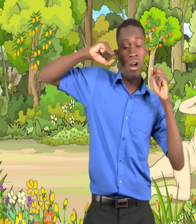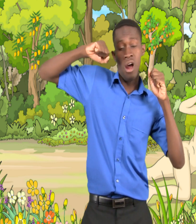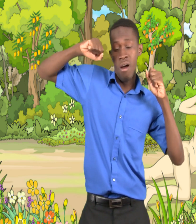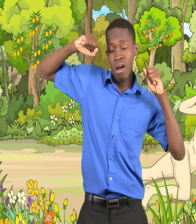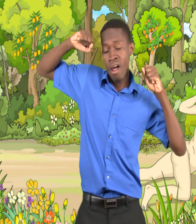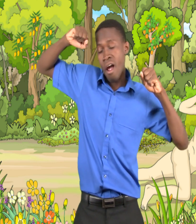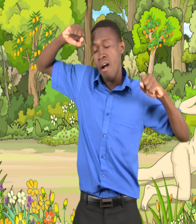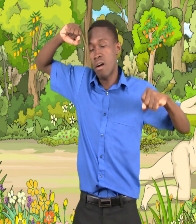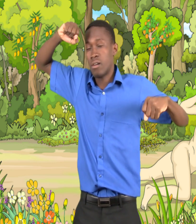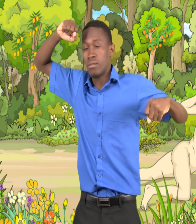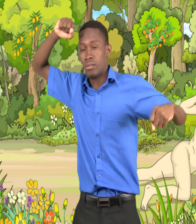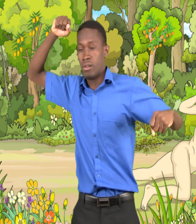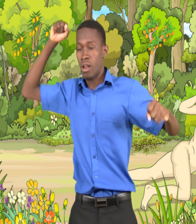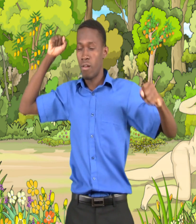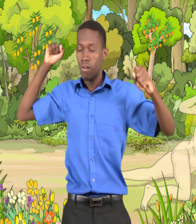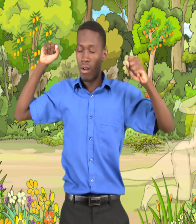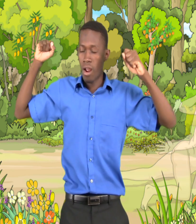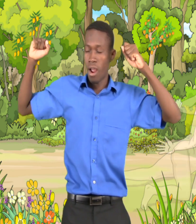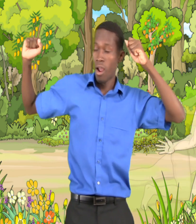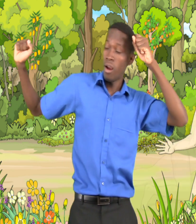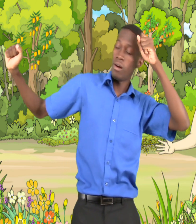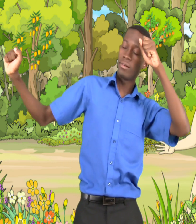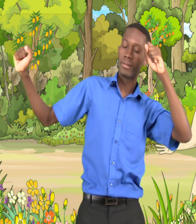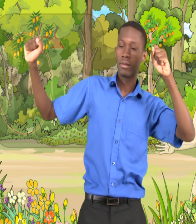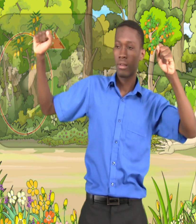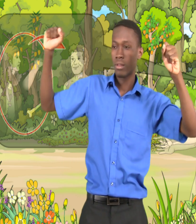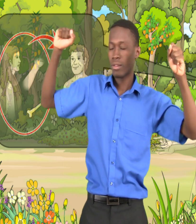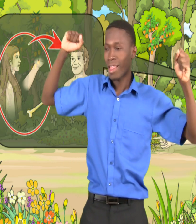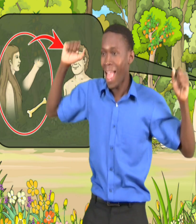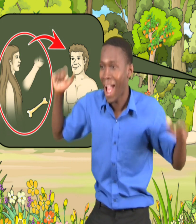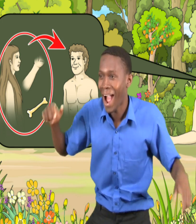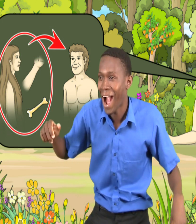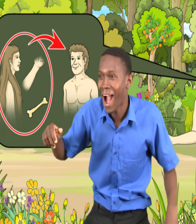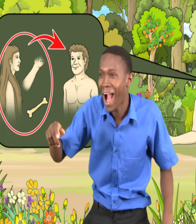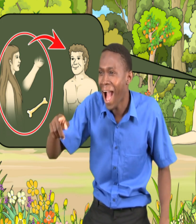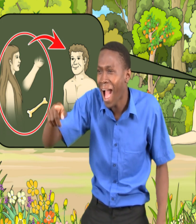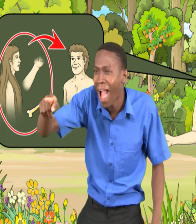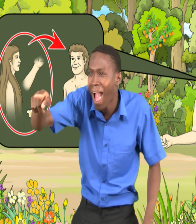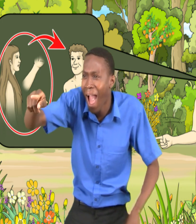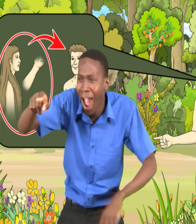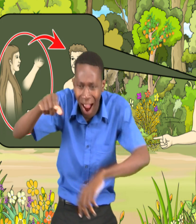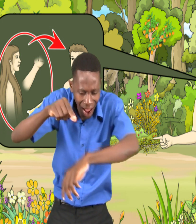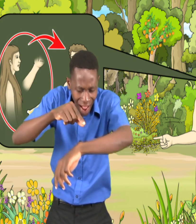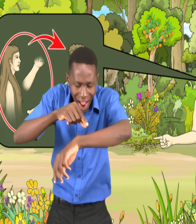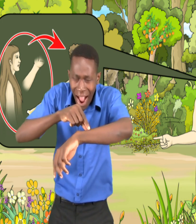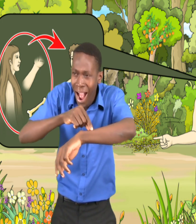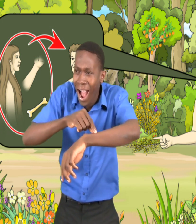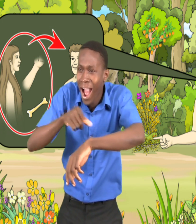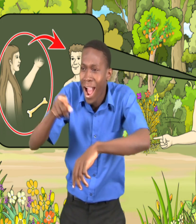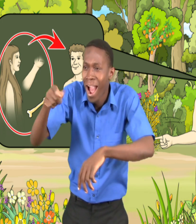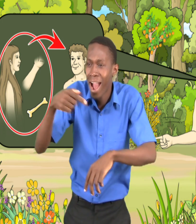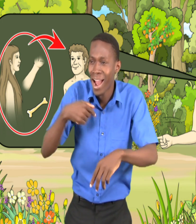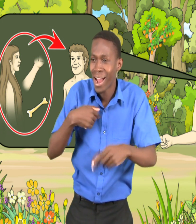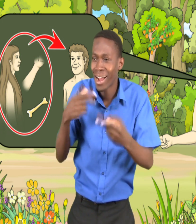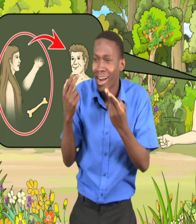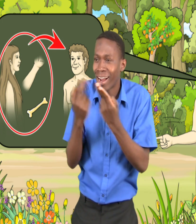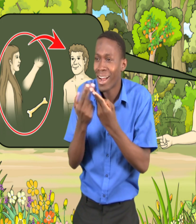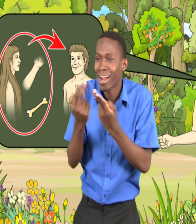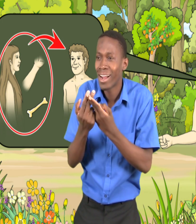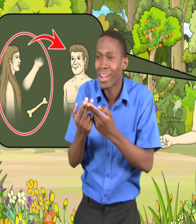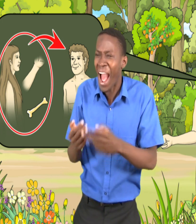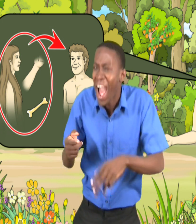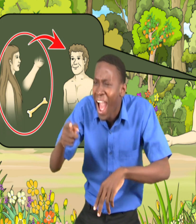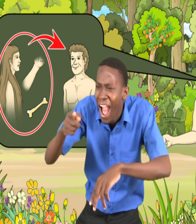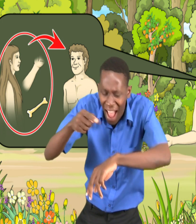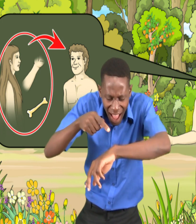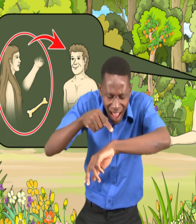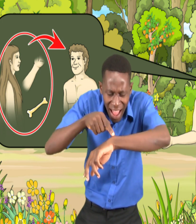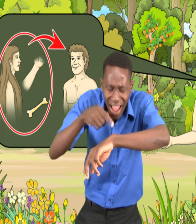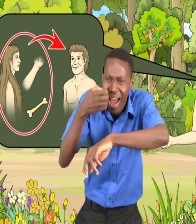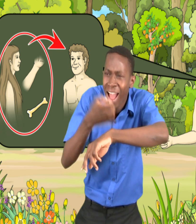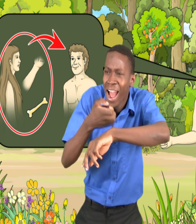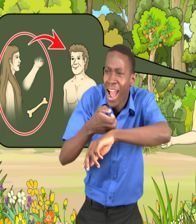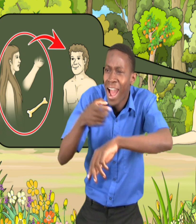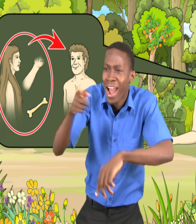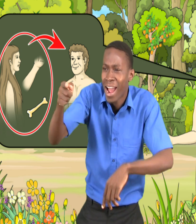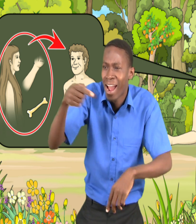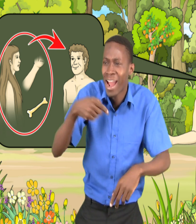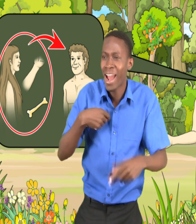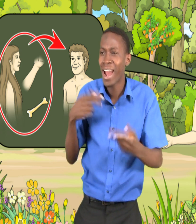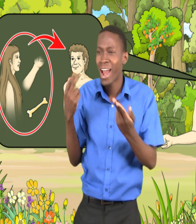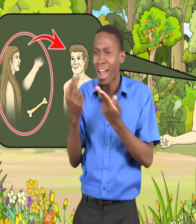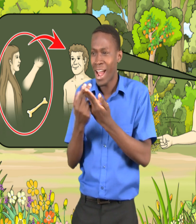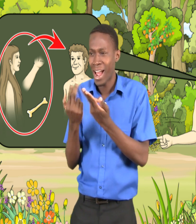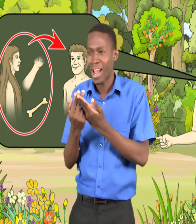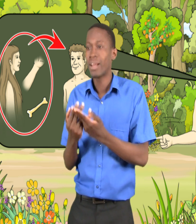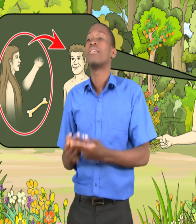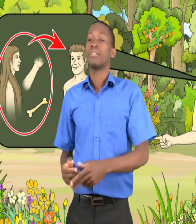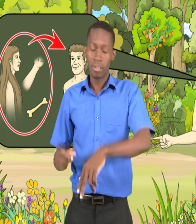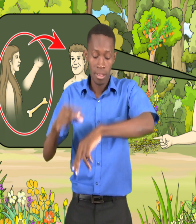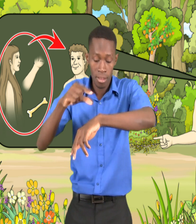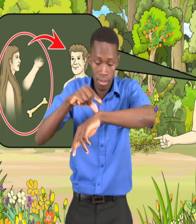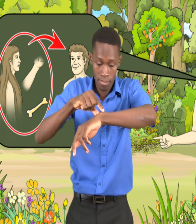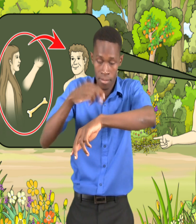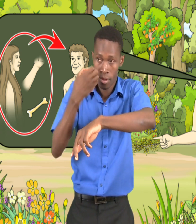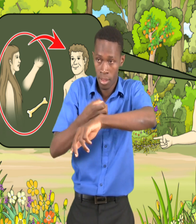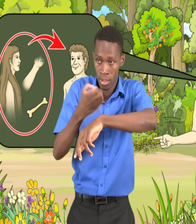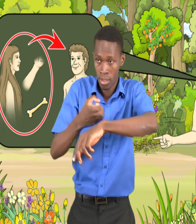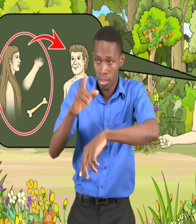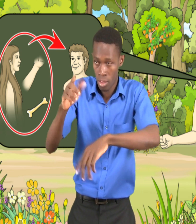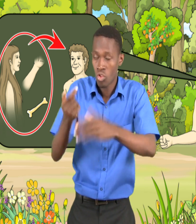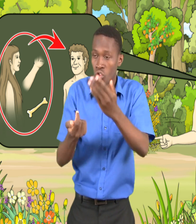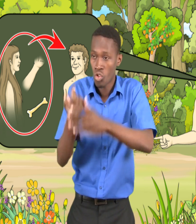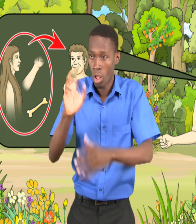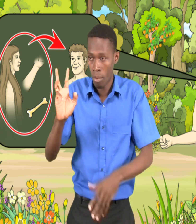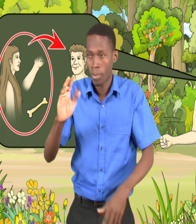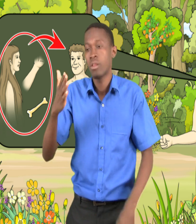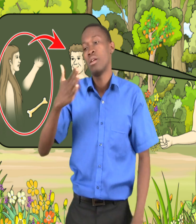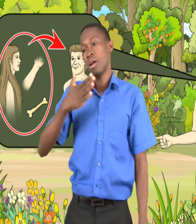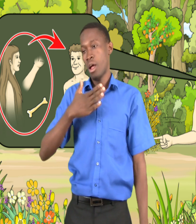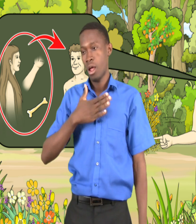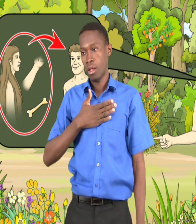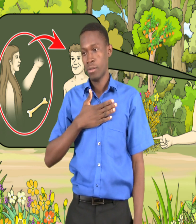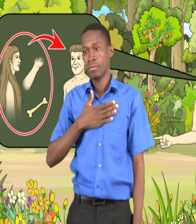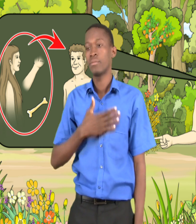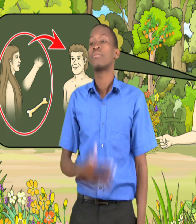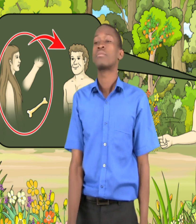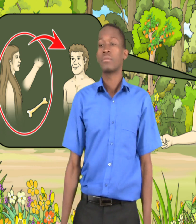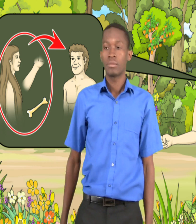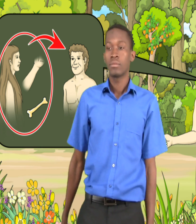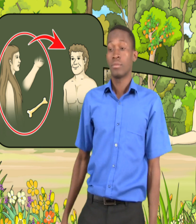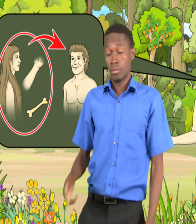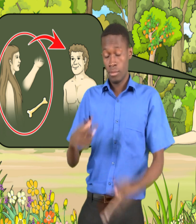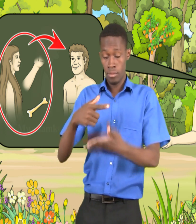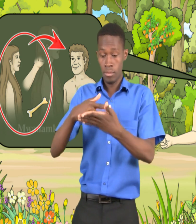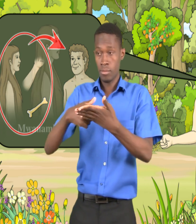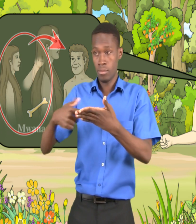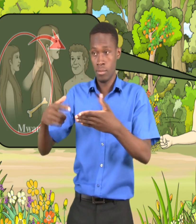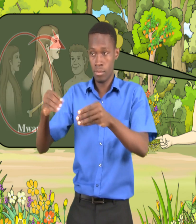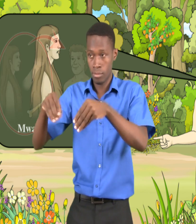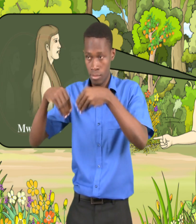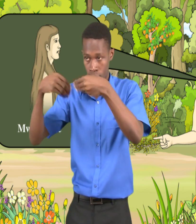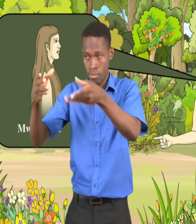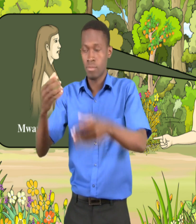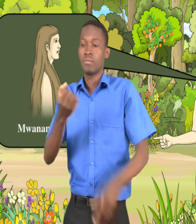And the man said: “This is now bone of my bones and flesh of my flesh;